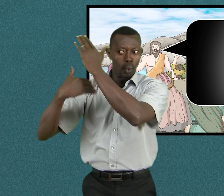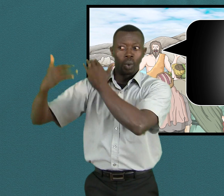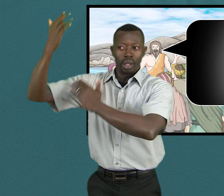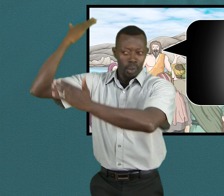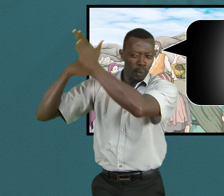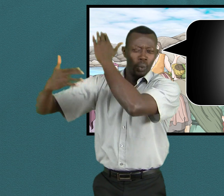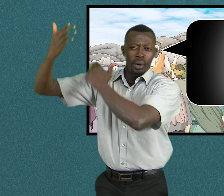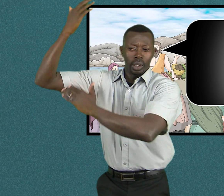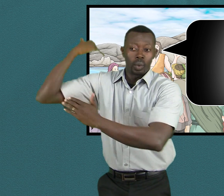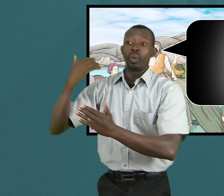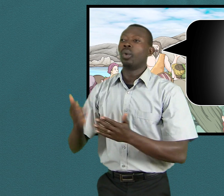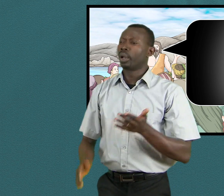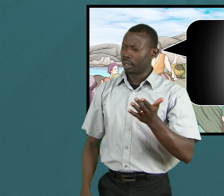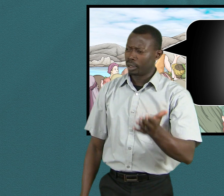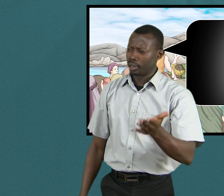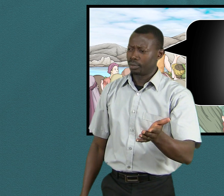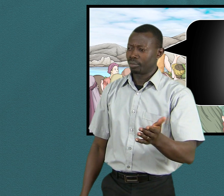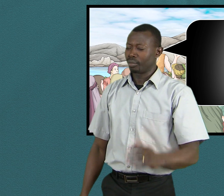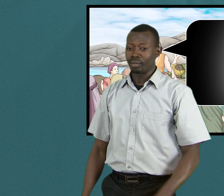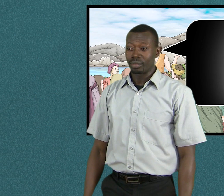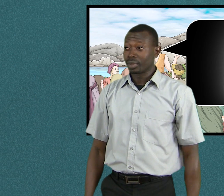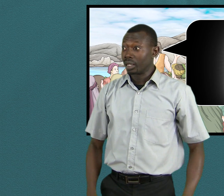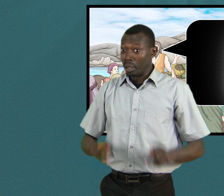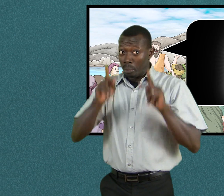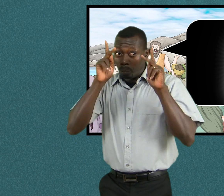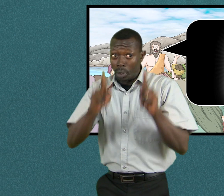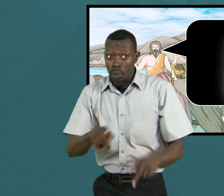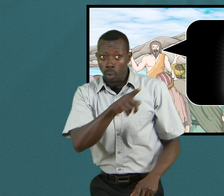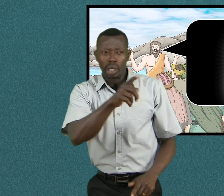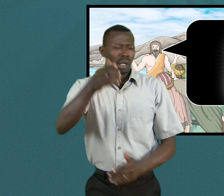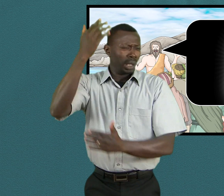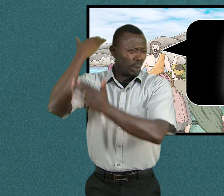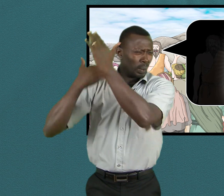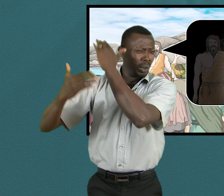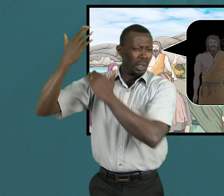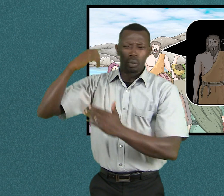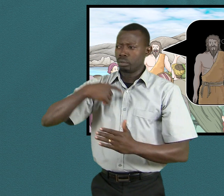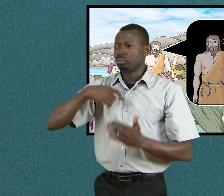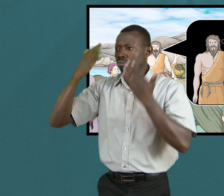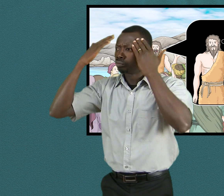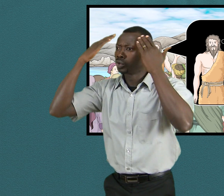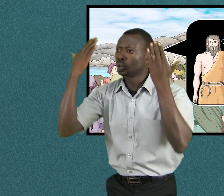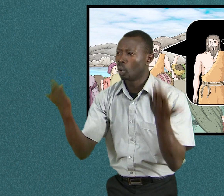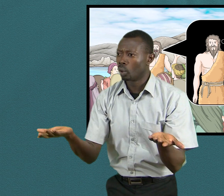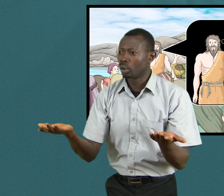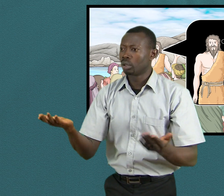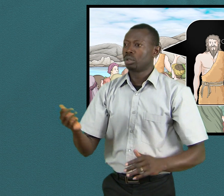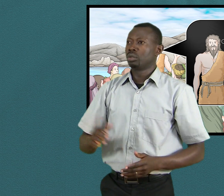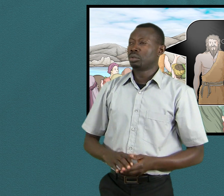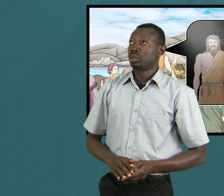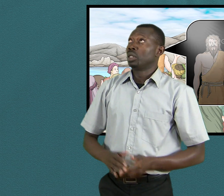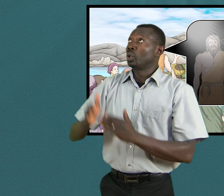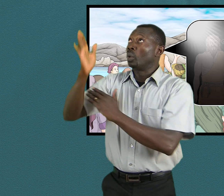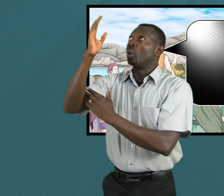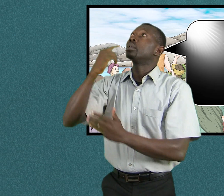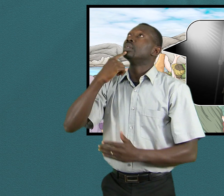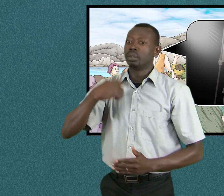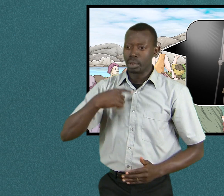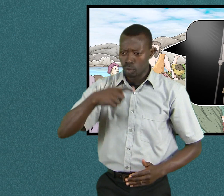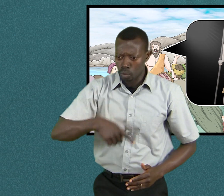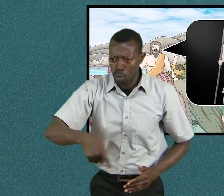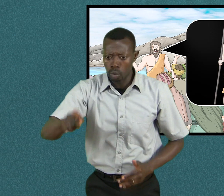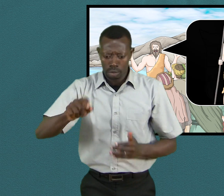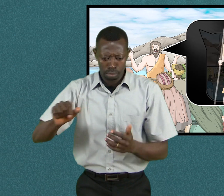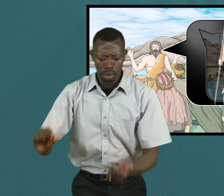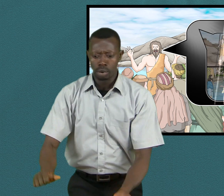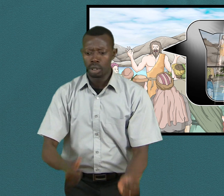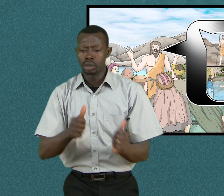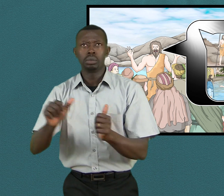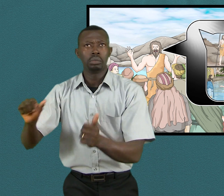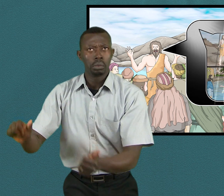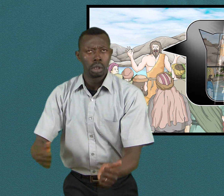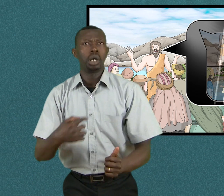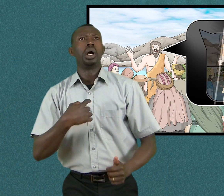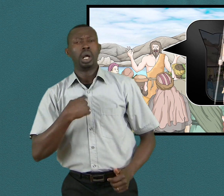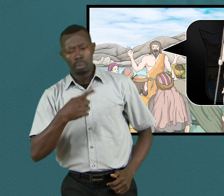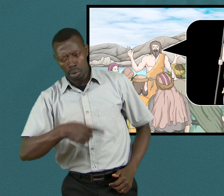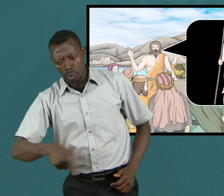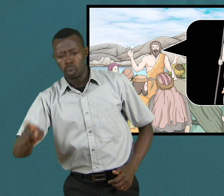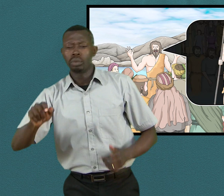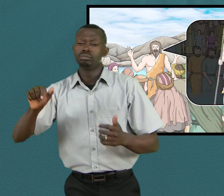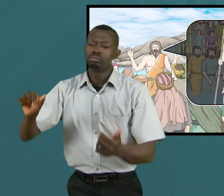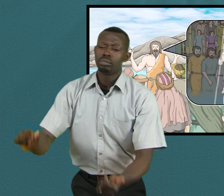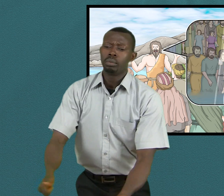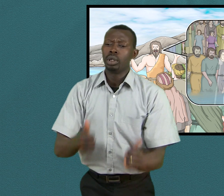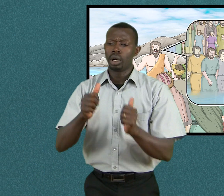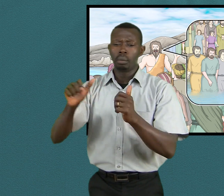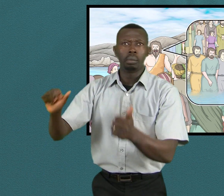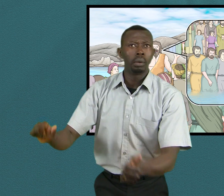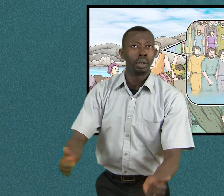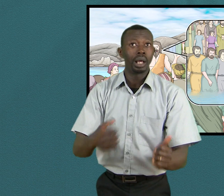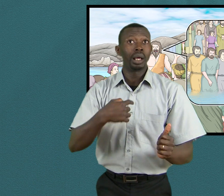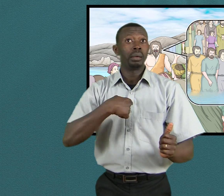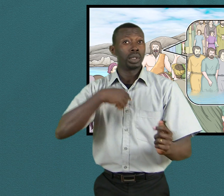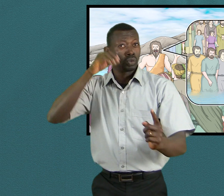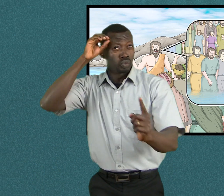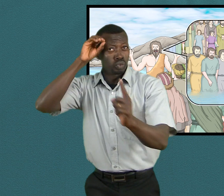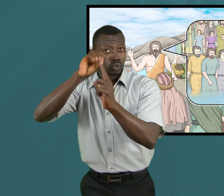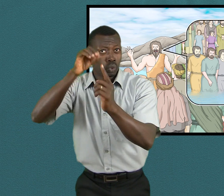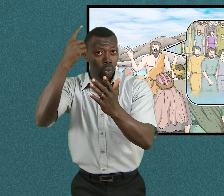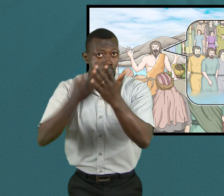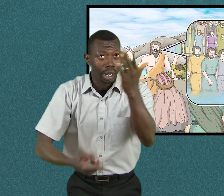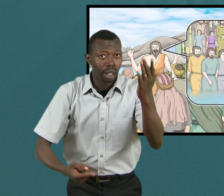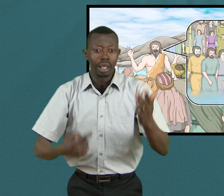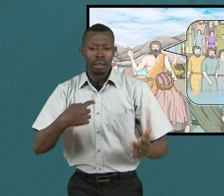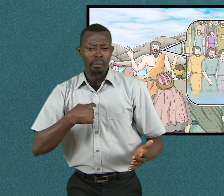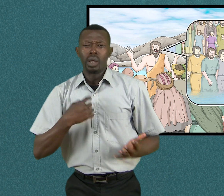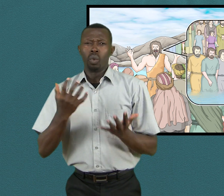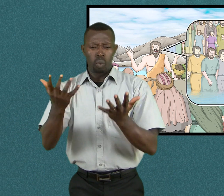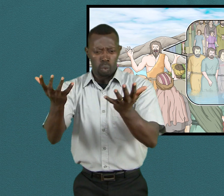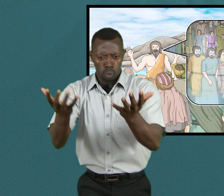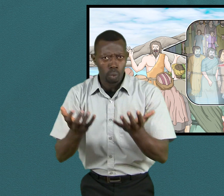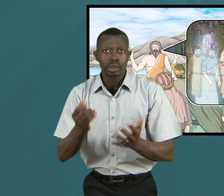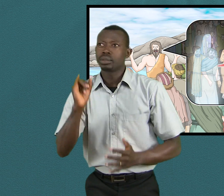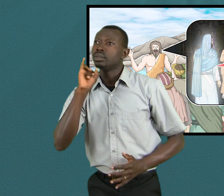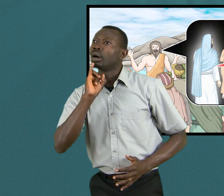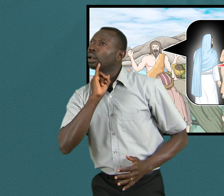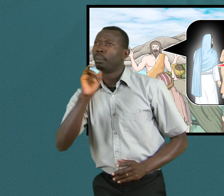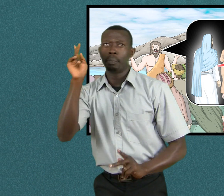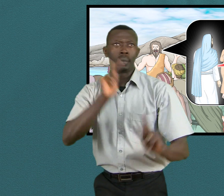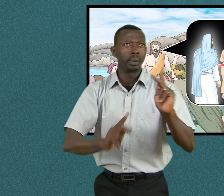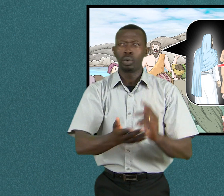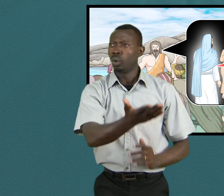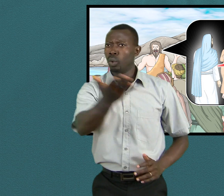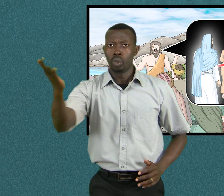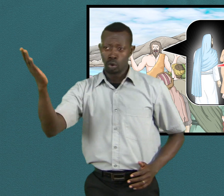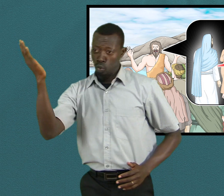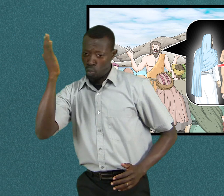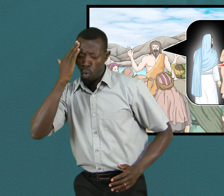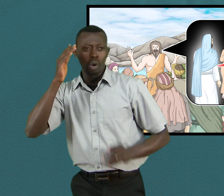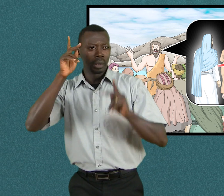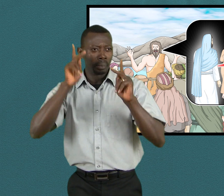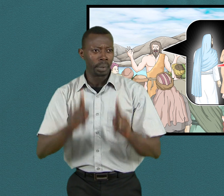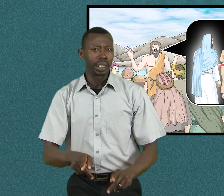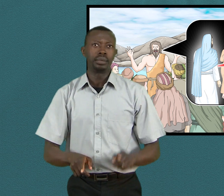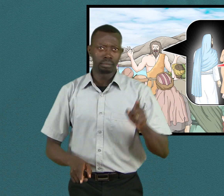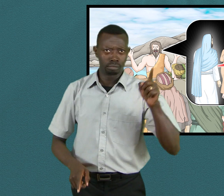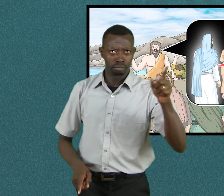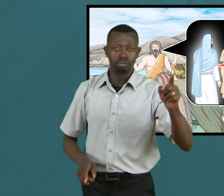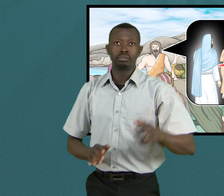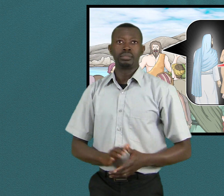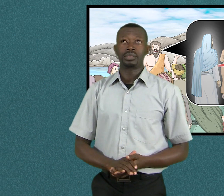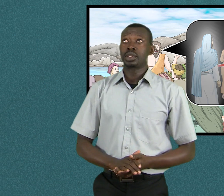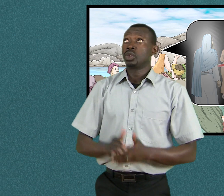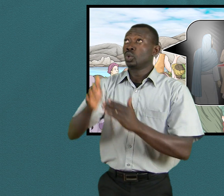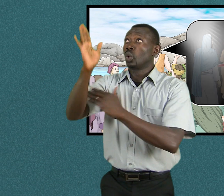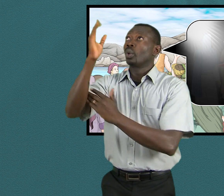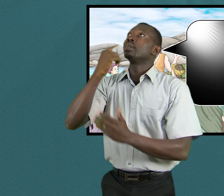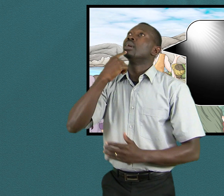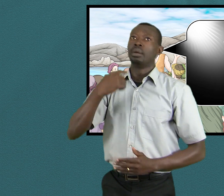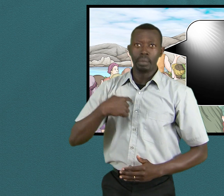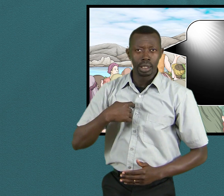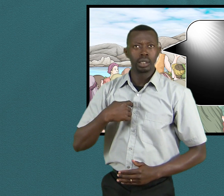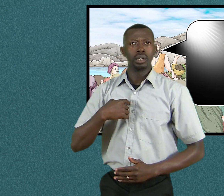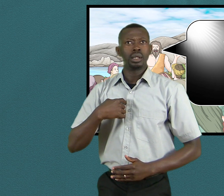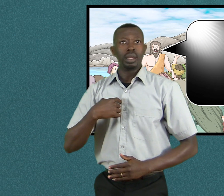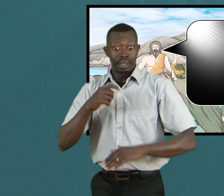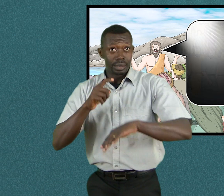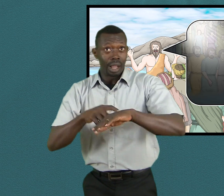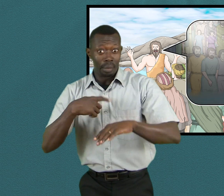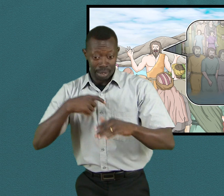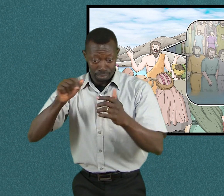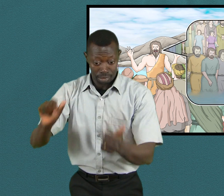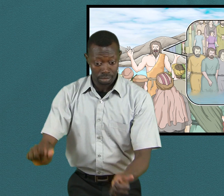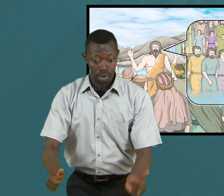I myself did not know Him, but the reason I came baptizing with water was that He might be revealed to Israel.”